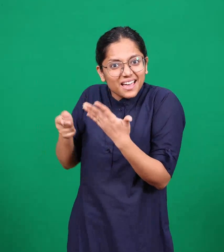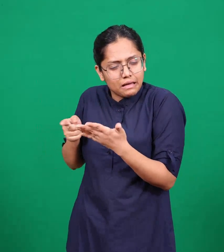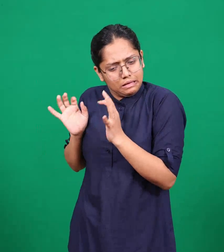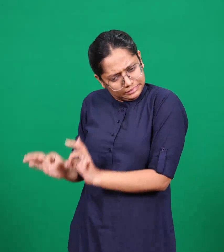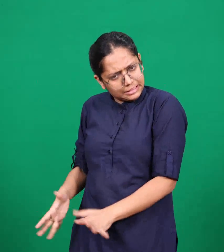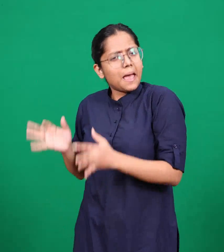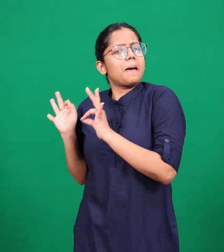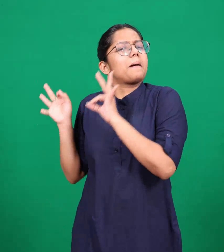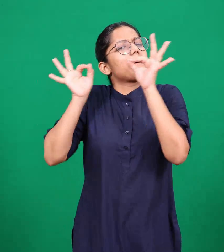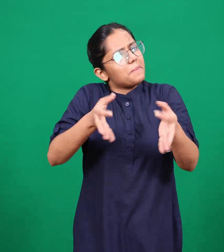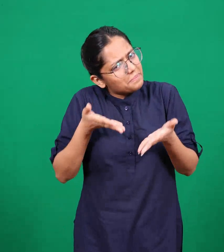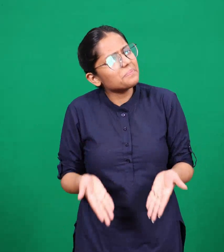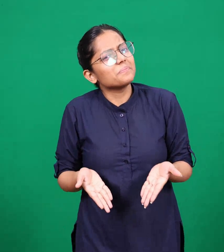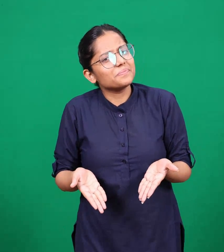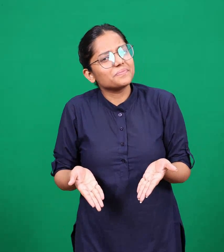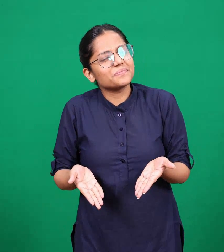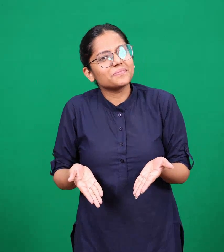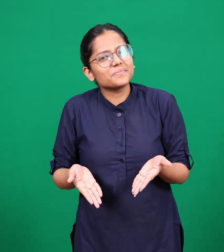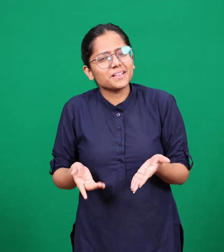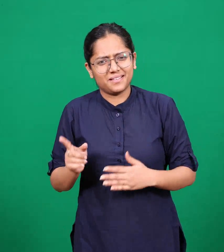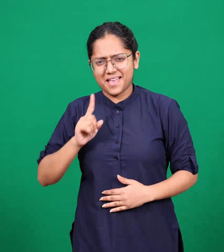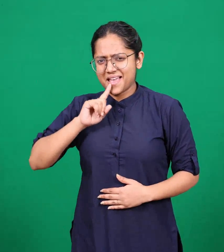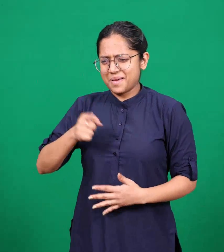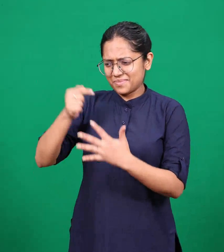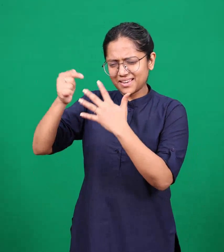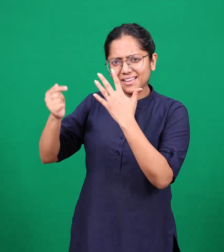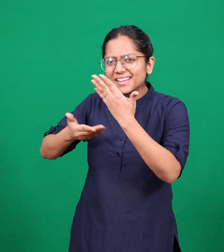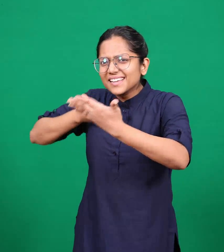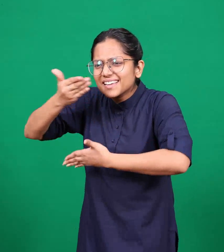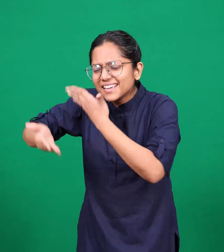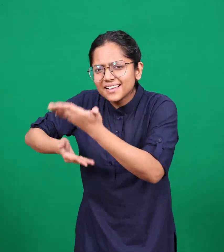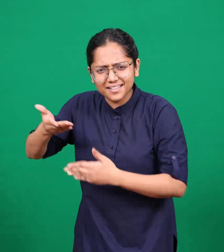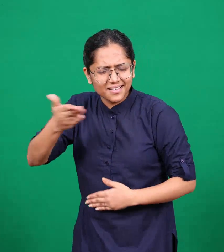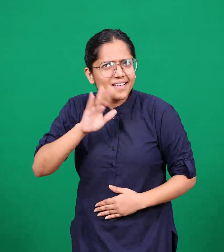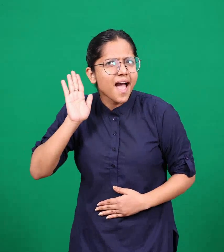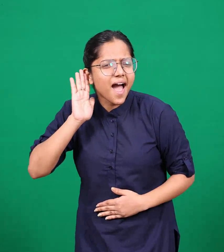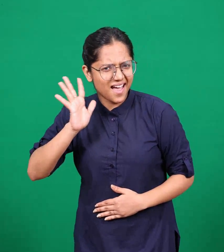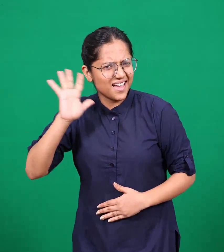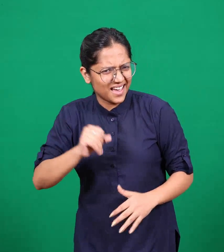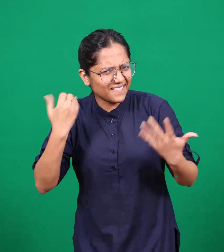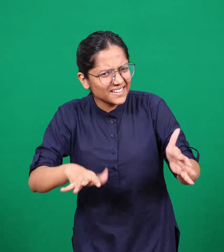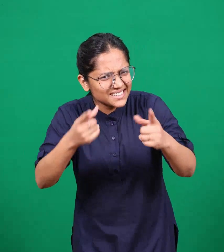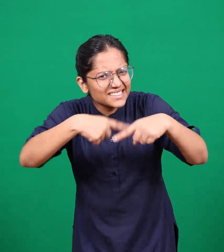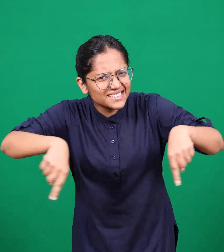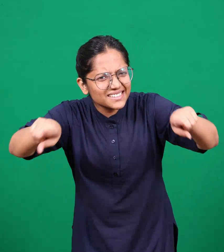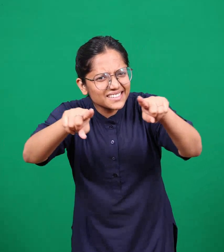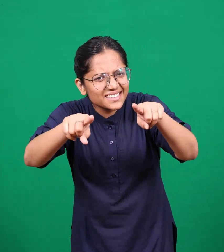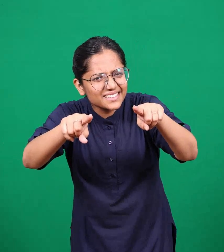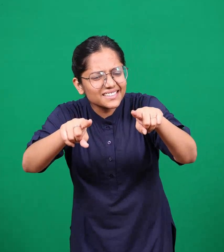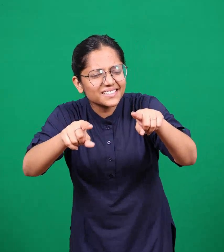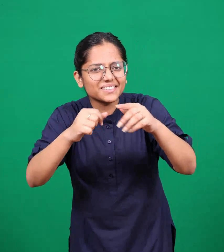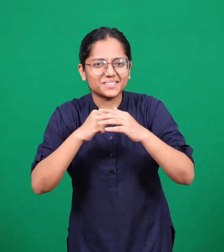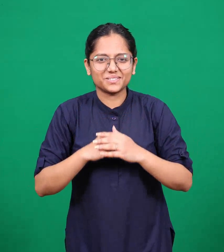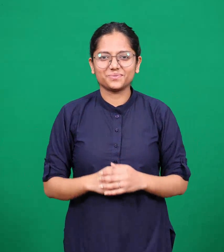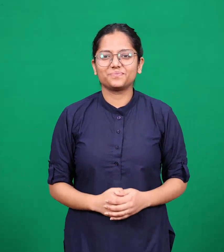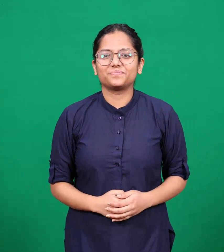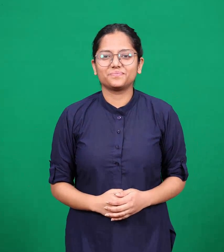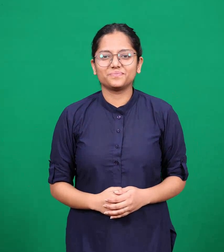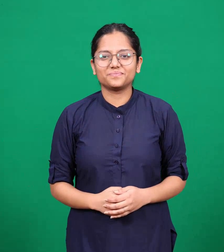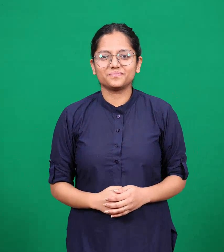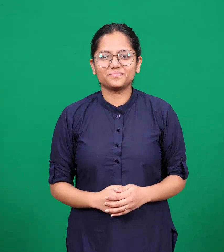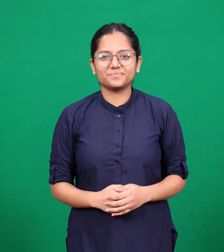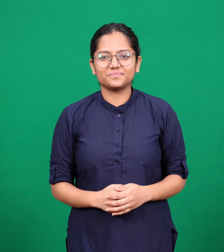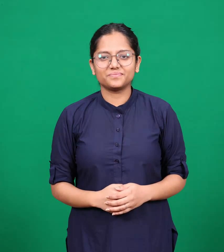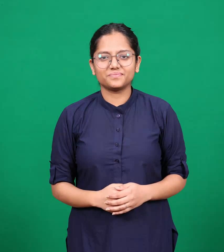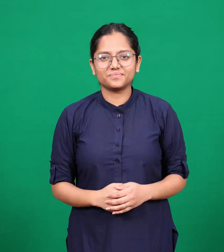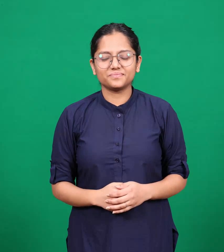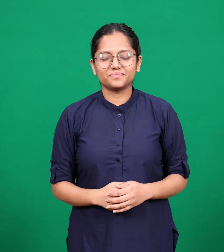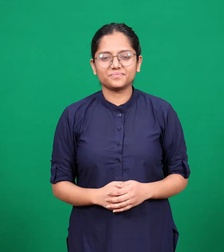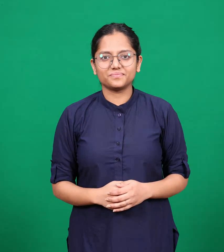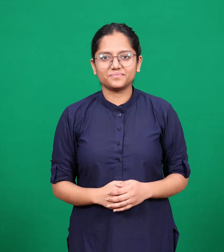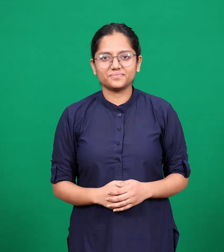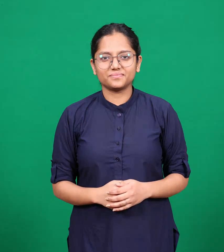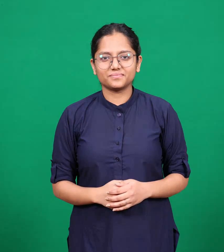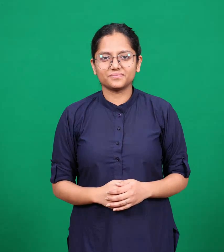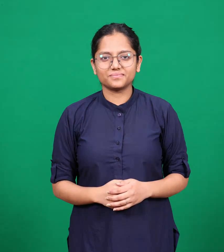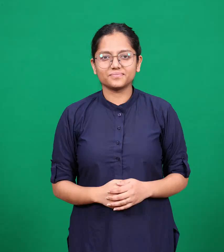This commandment is the message you have heard.